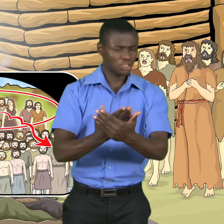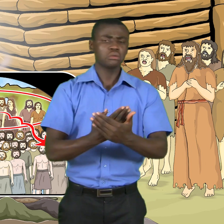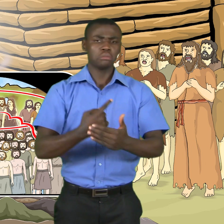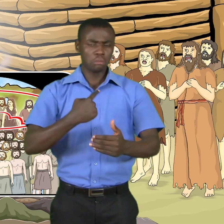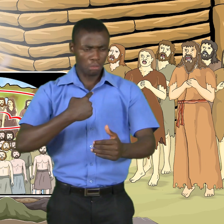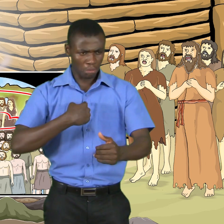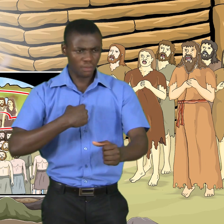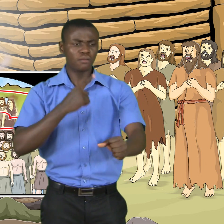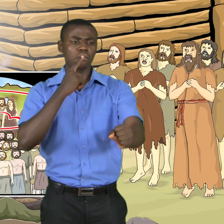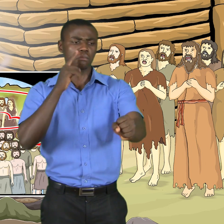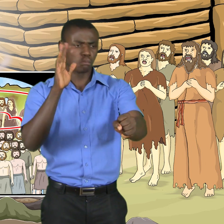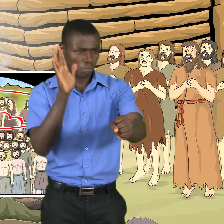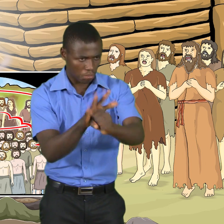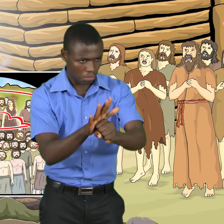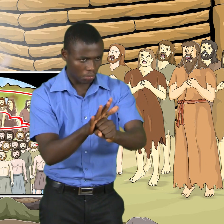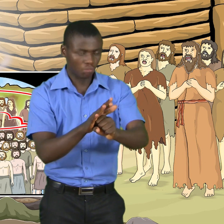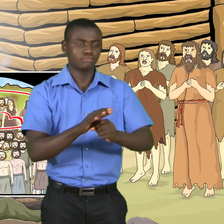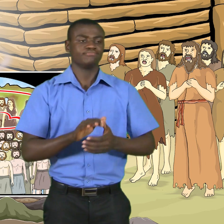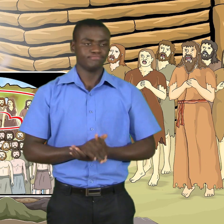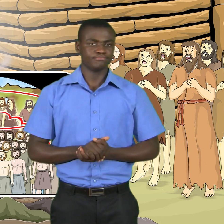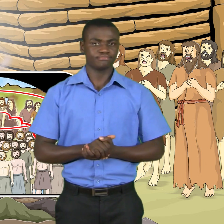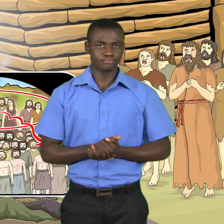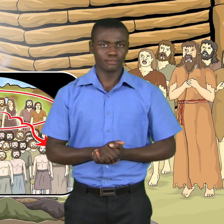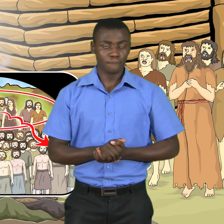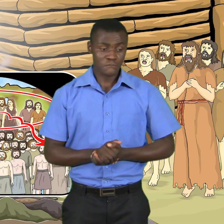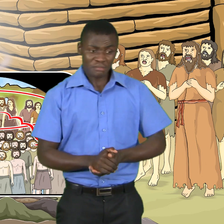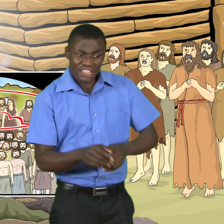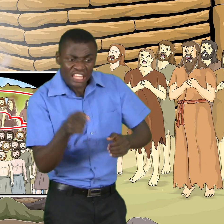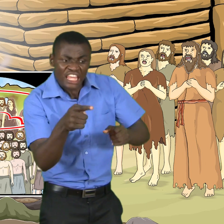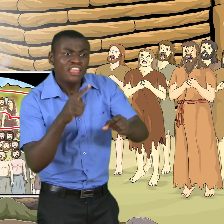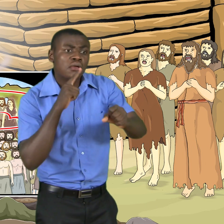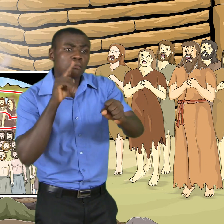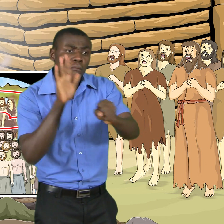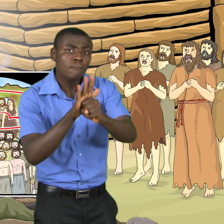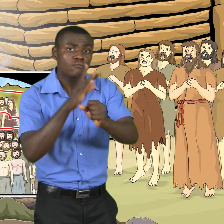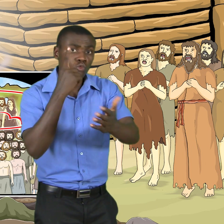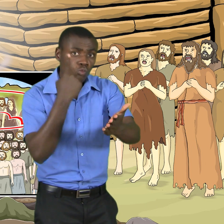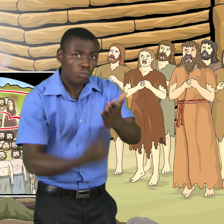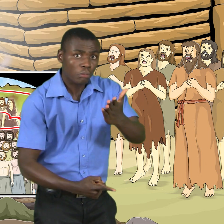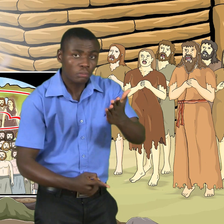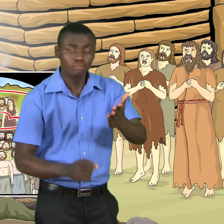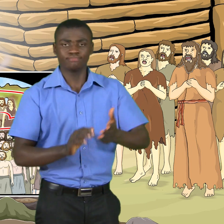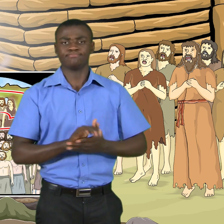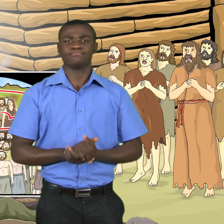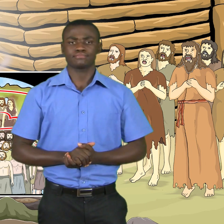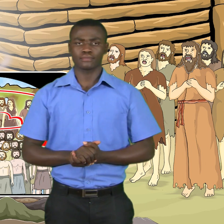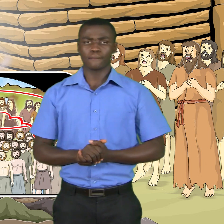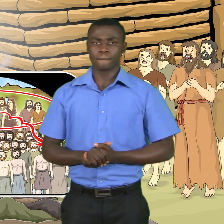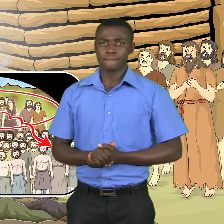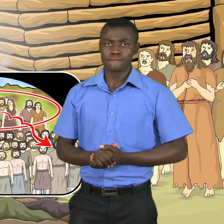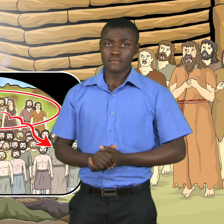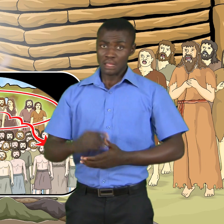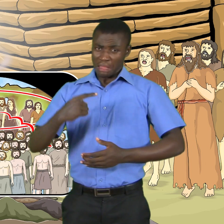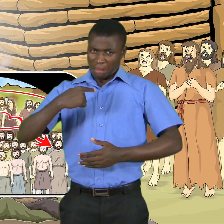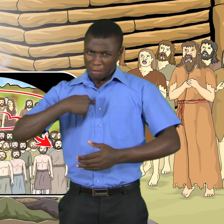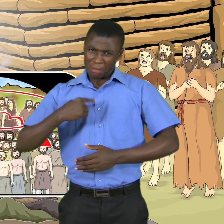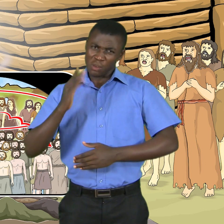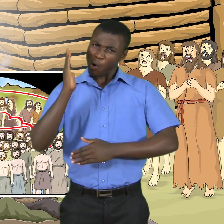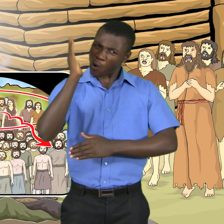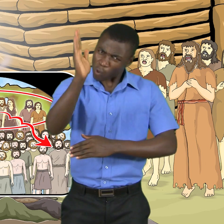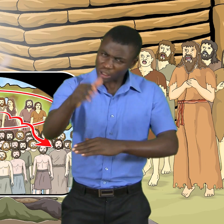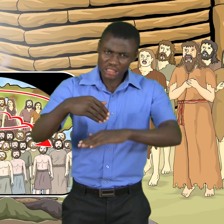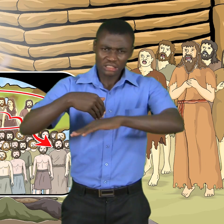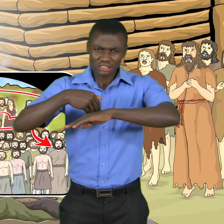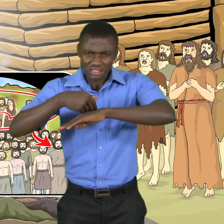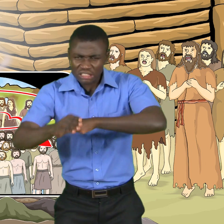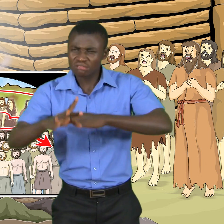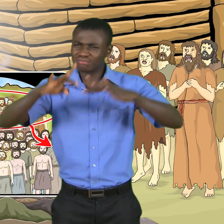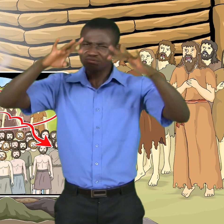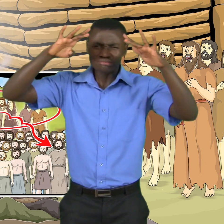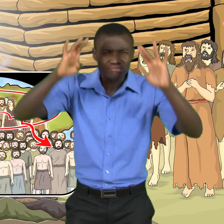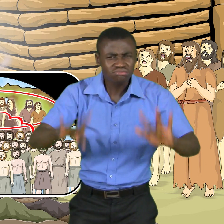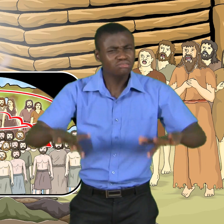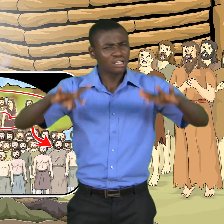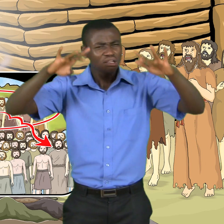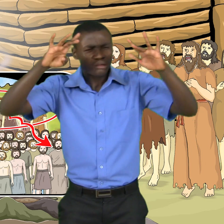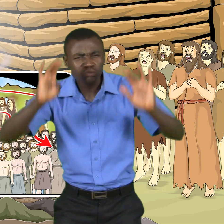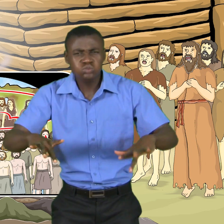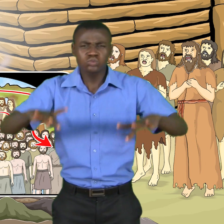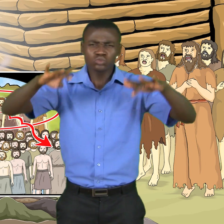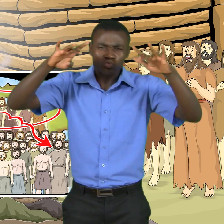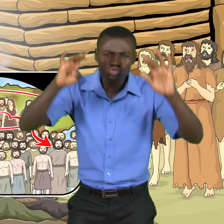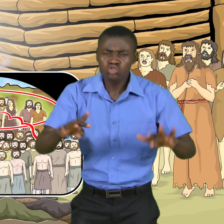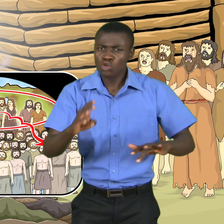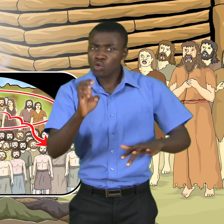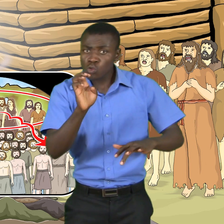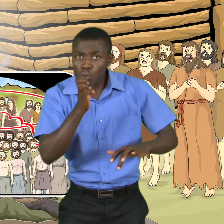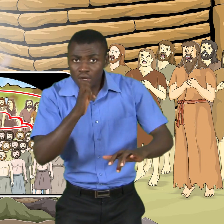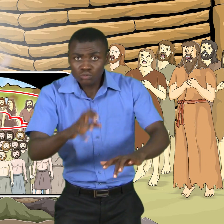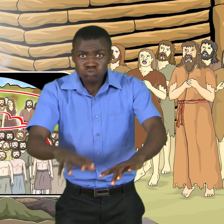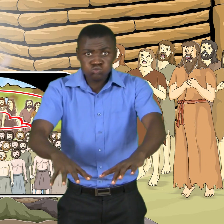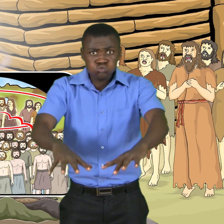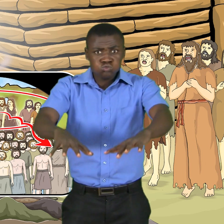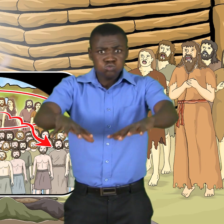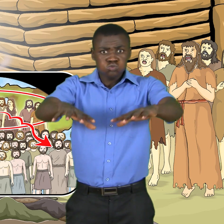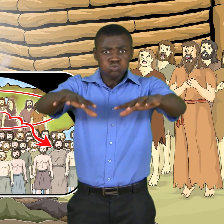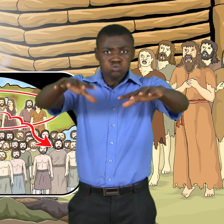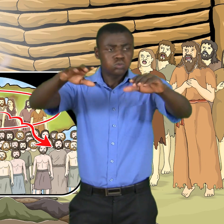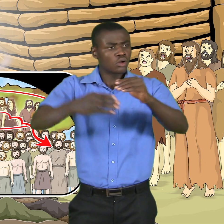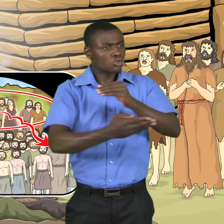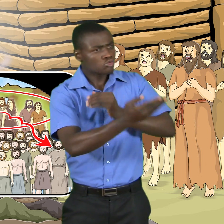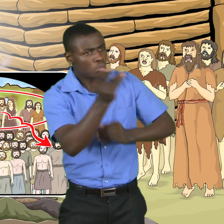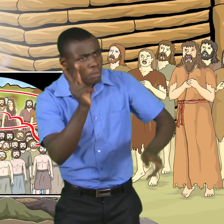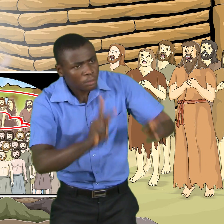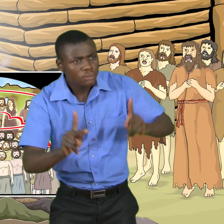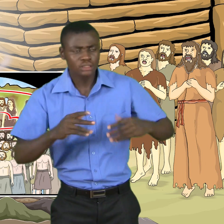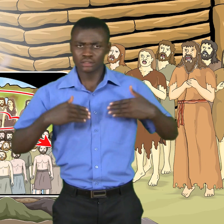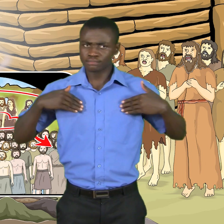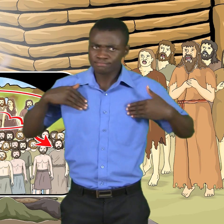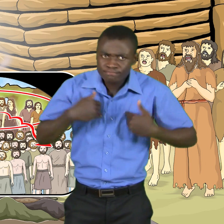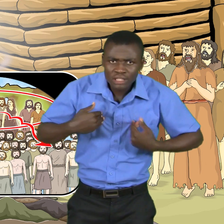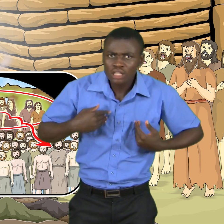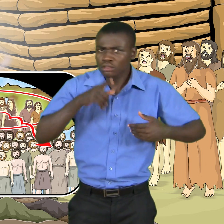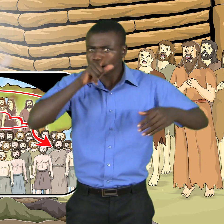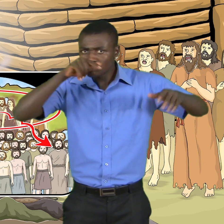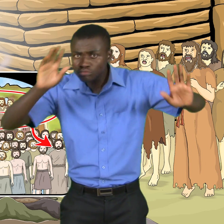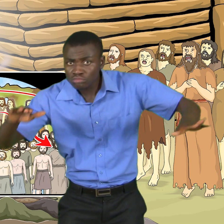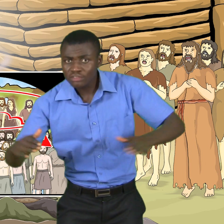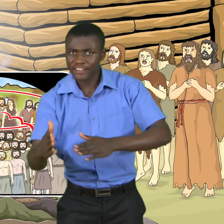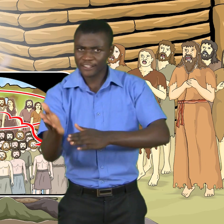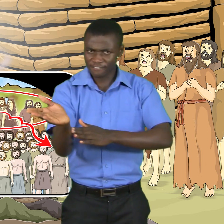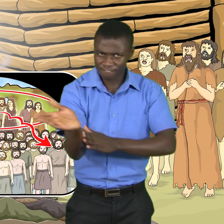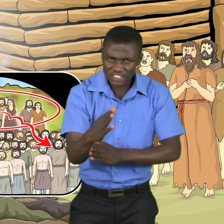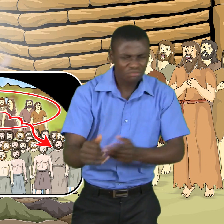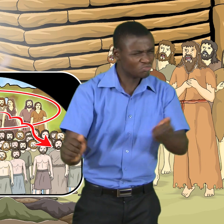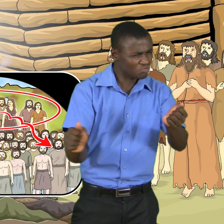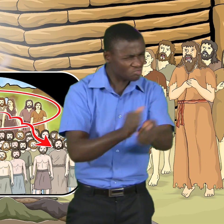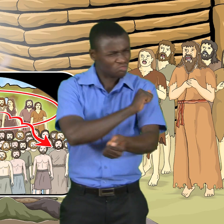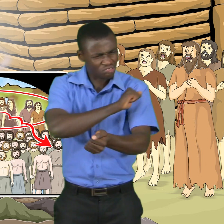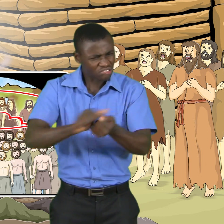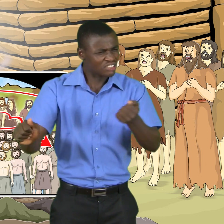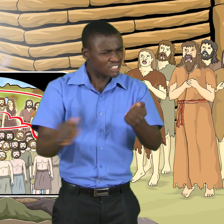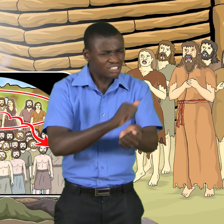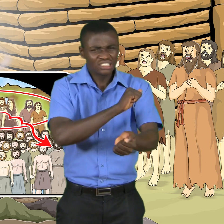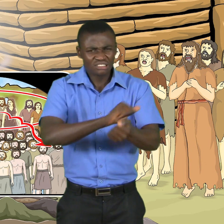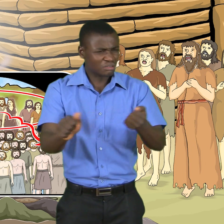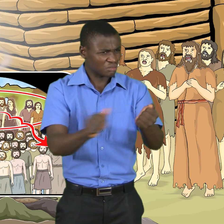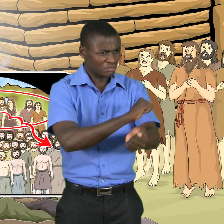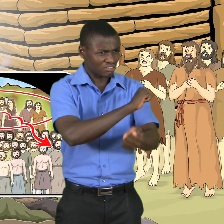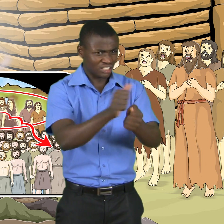And I establish My covenant with you: Never again will all life be cut off by the waters of a flood; never again will there be a flood to destroy the earth.”